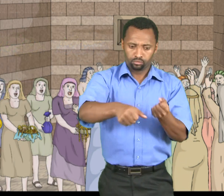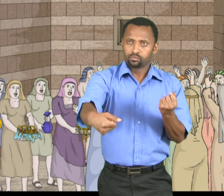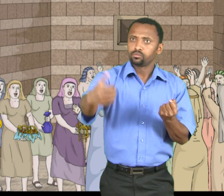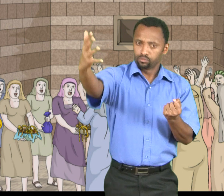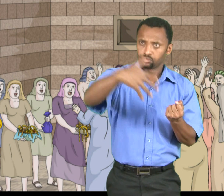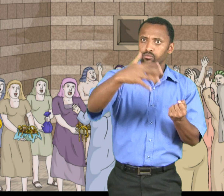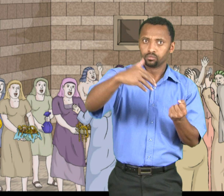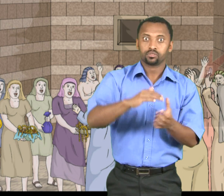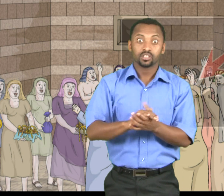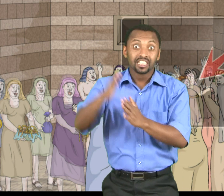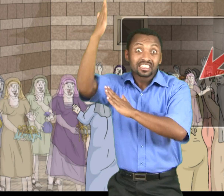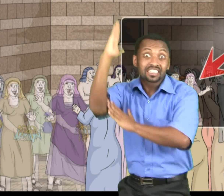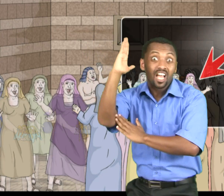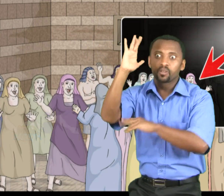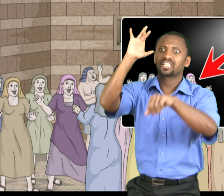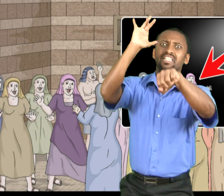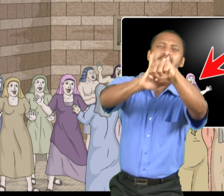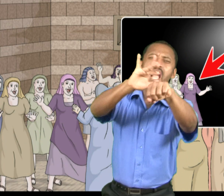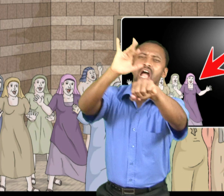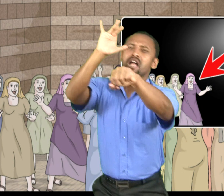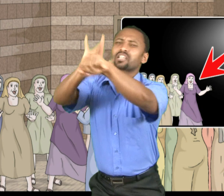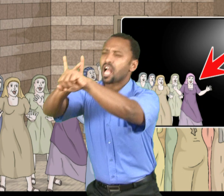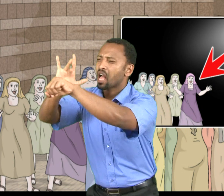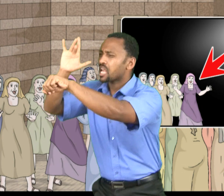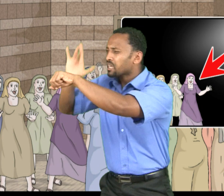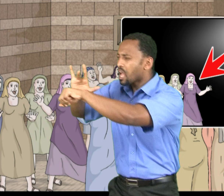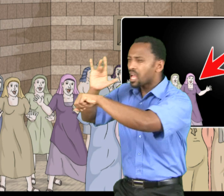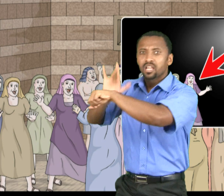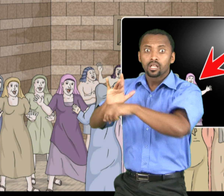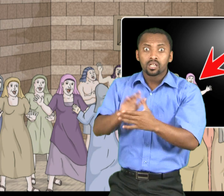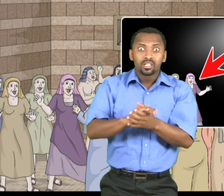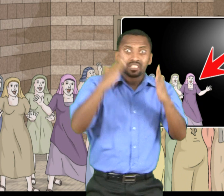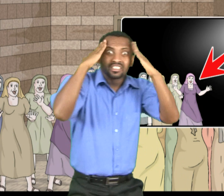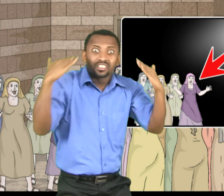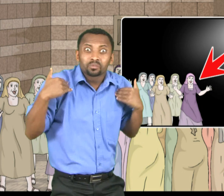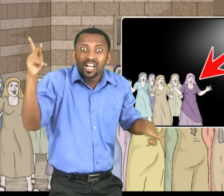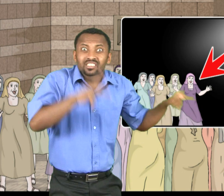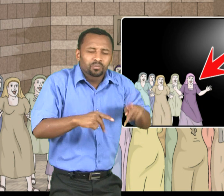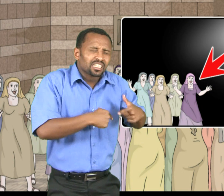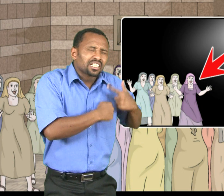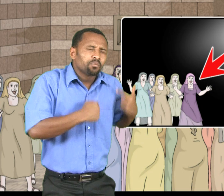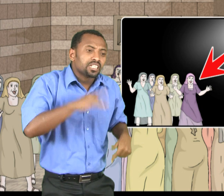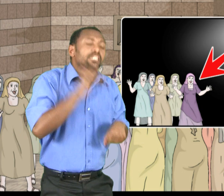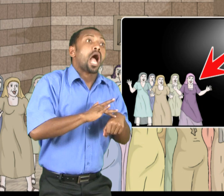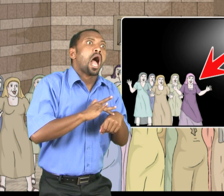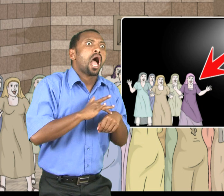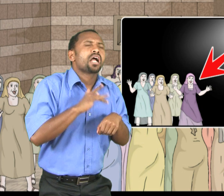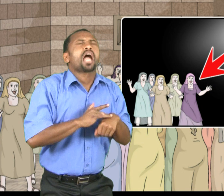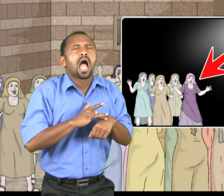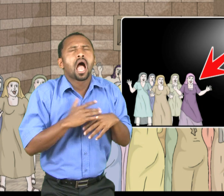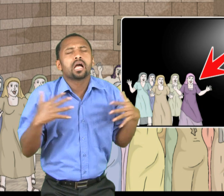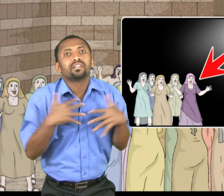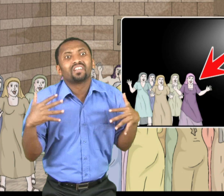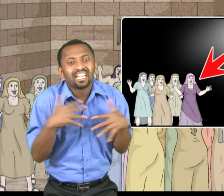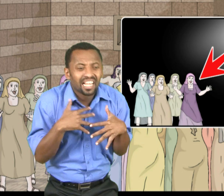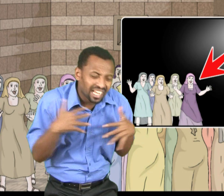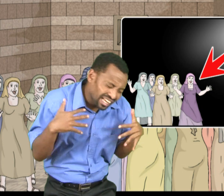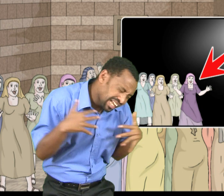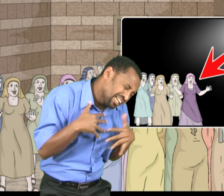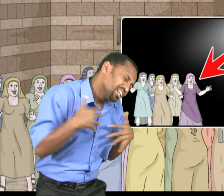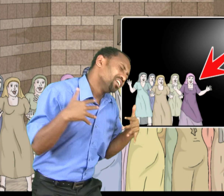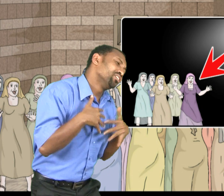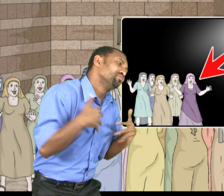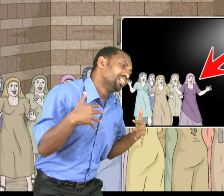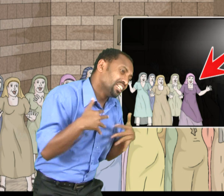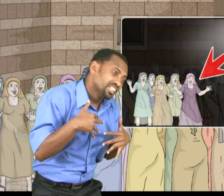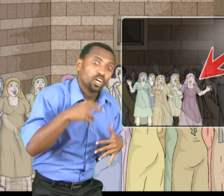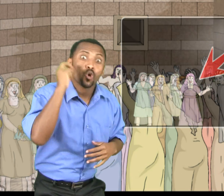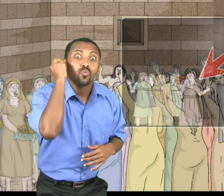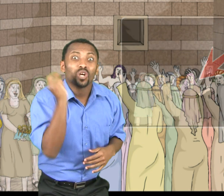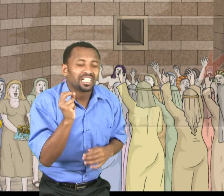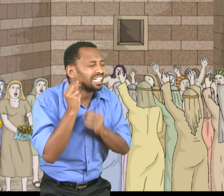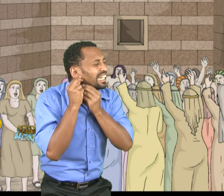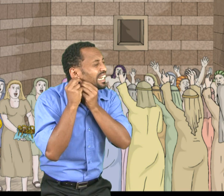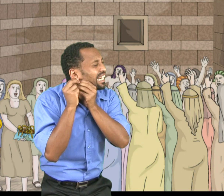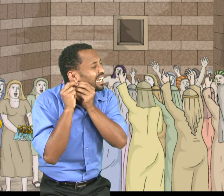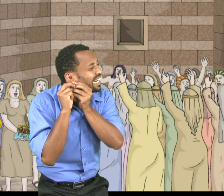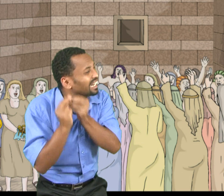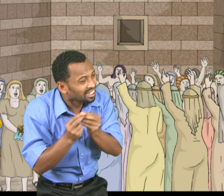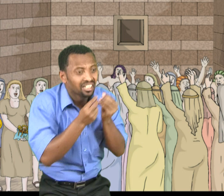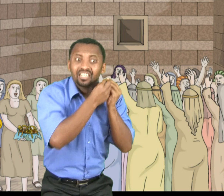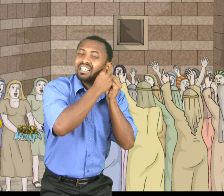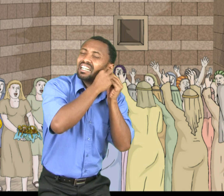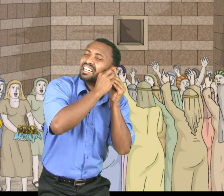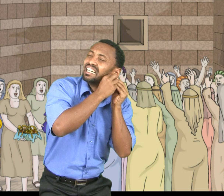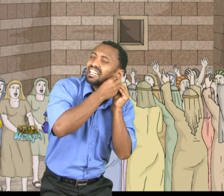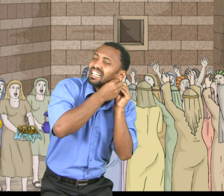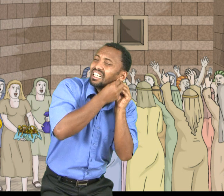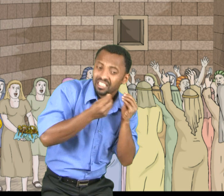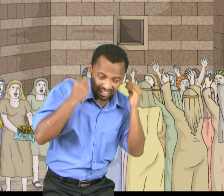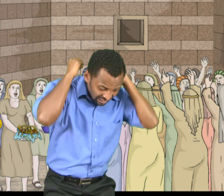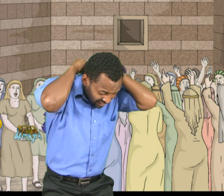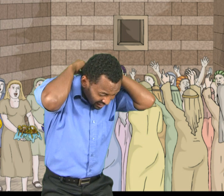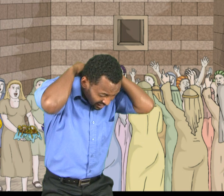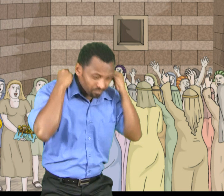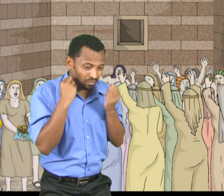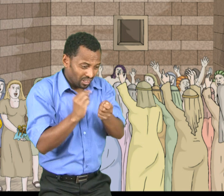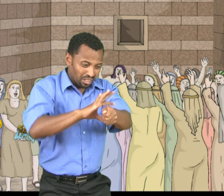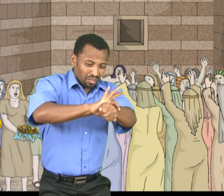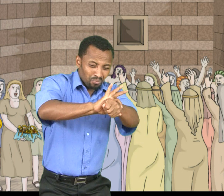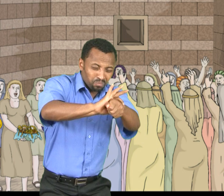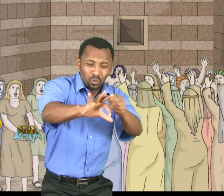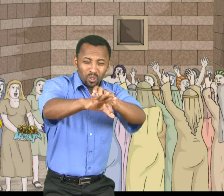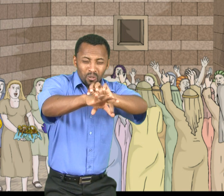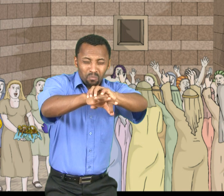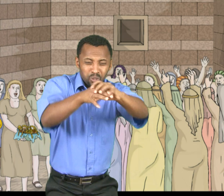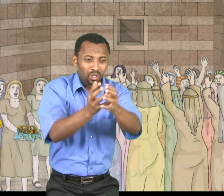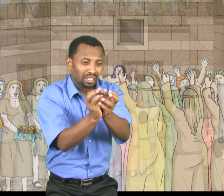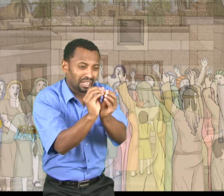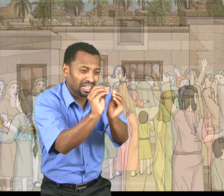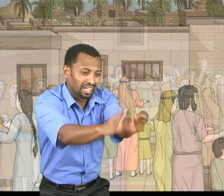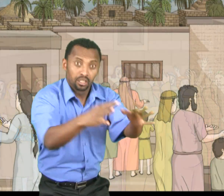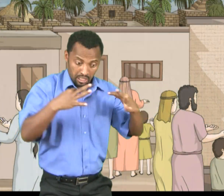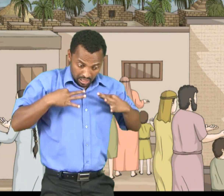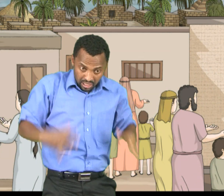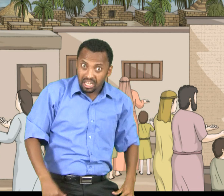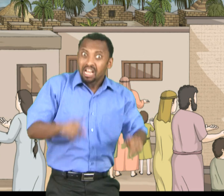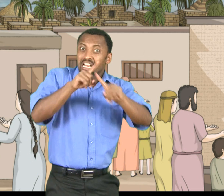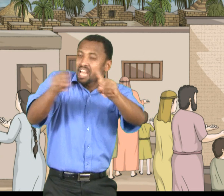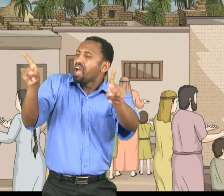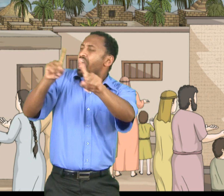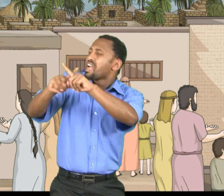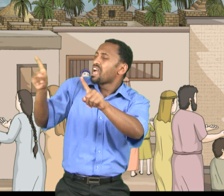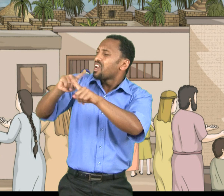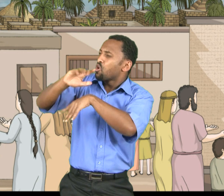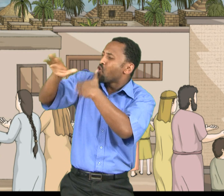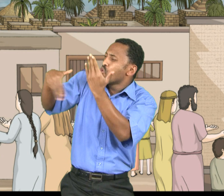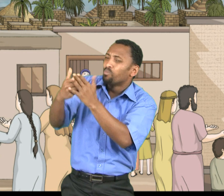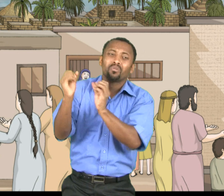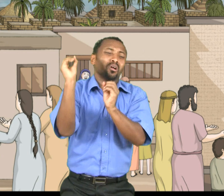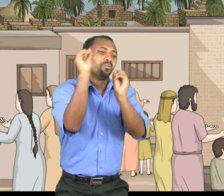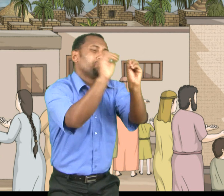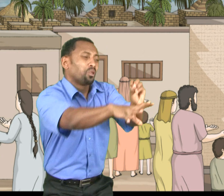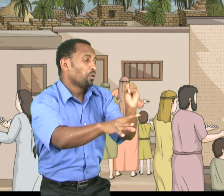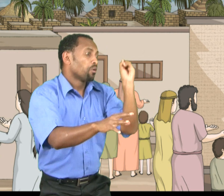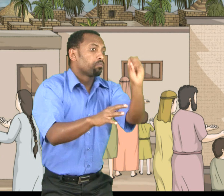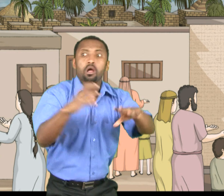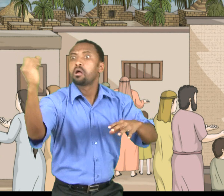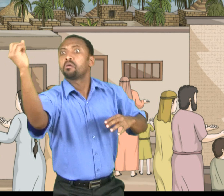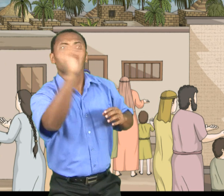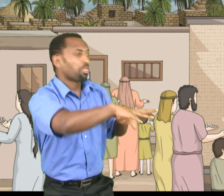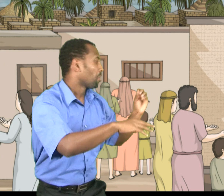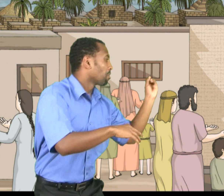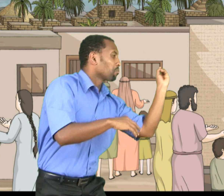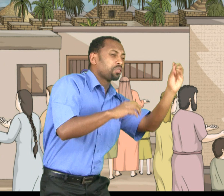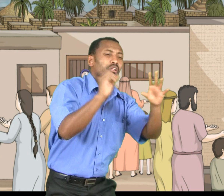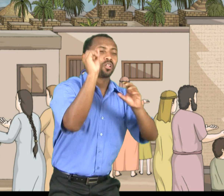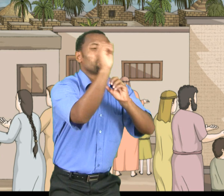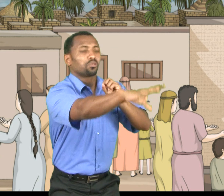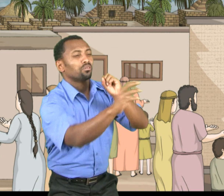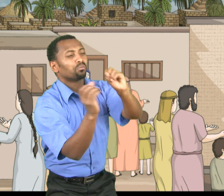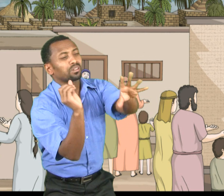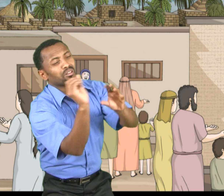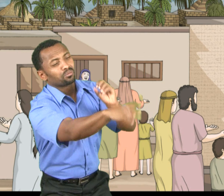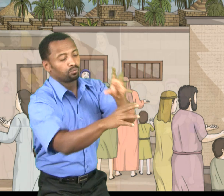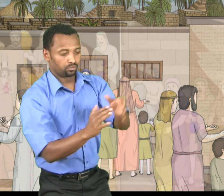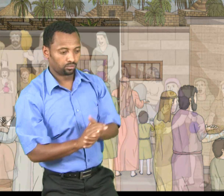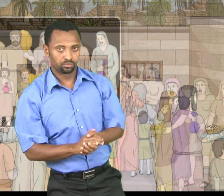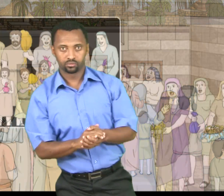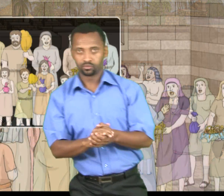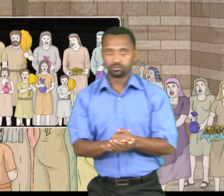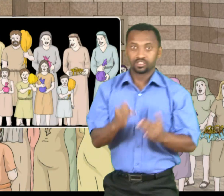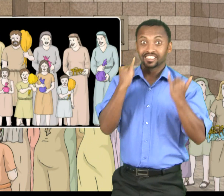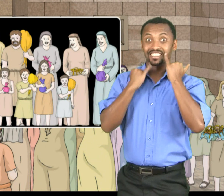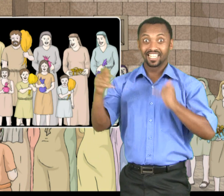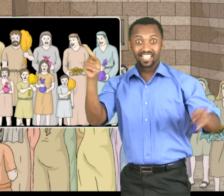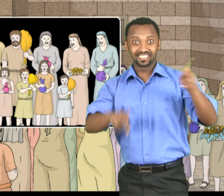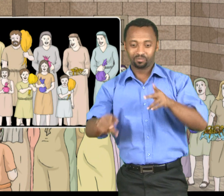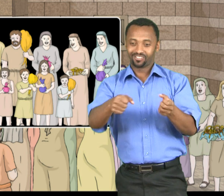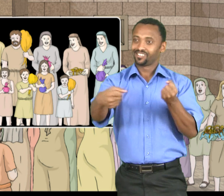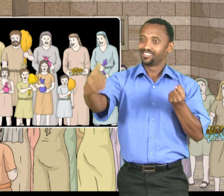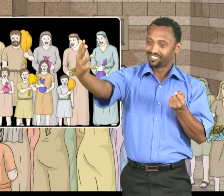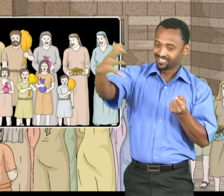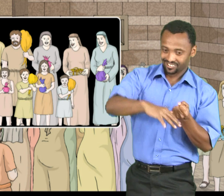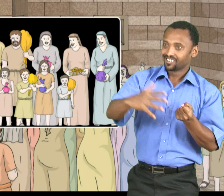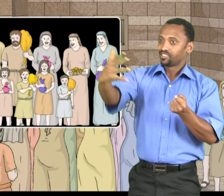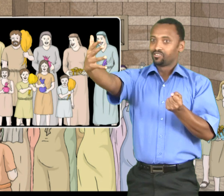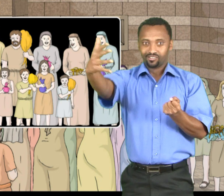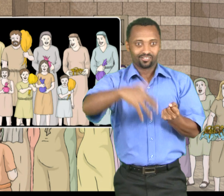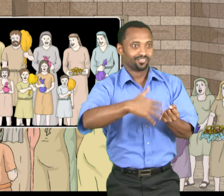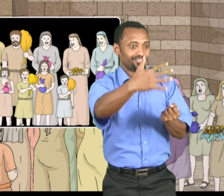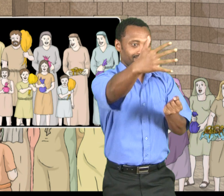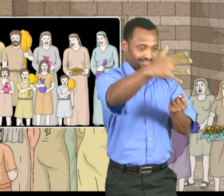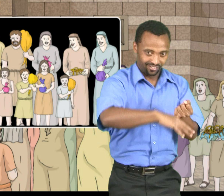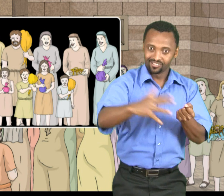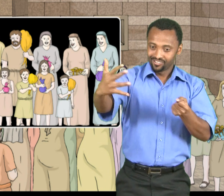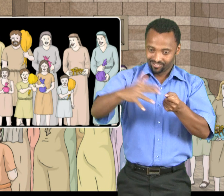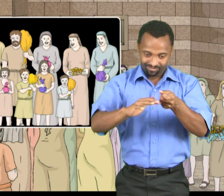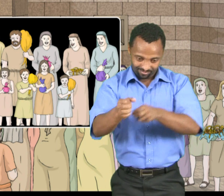And the LORD gave the people such favor in the sight of the Egyptians that they granted their request.